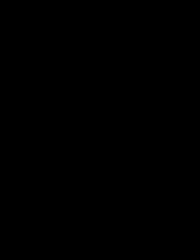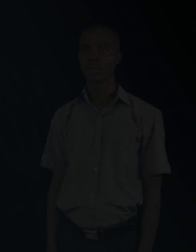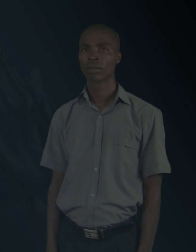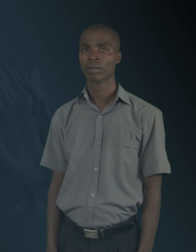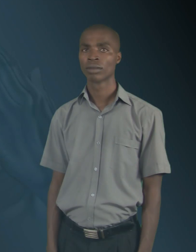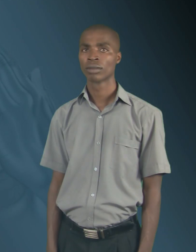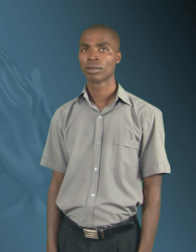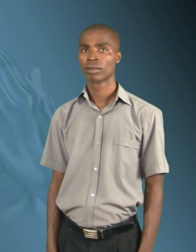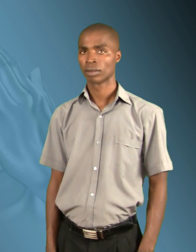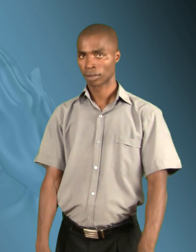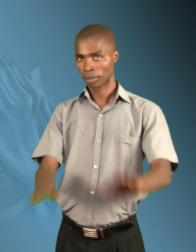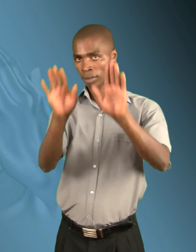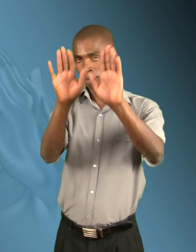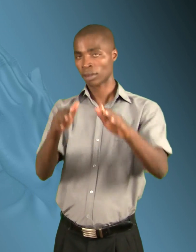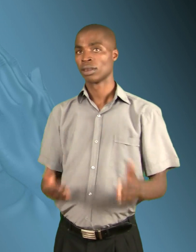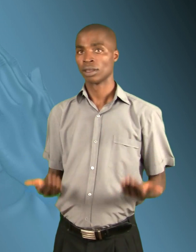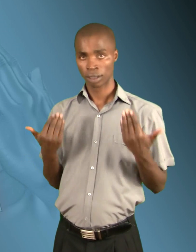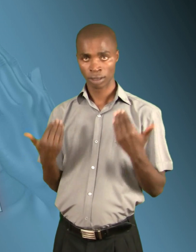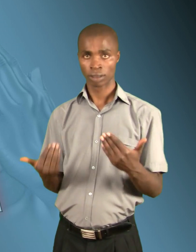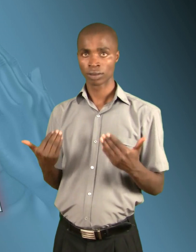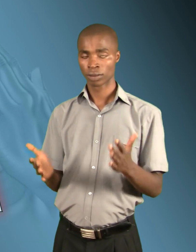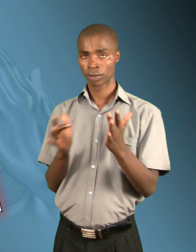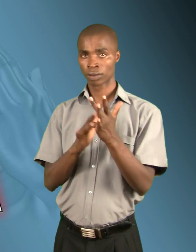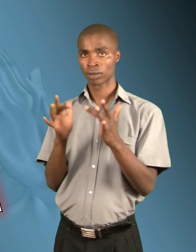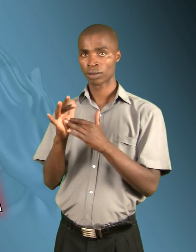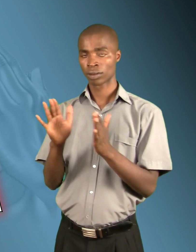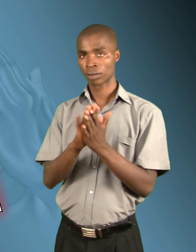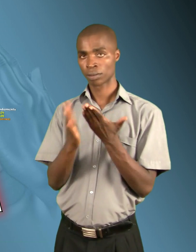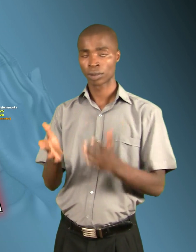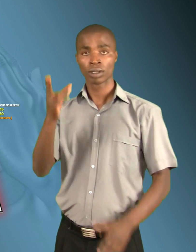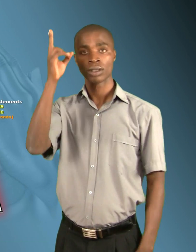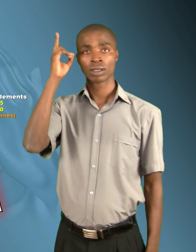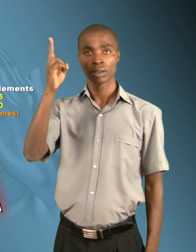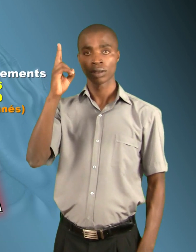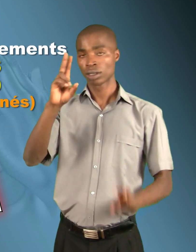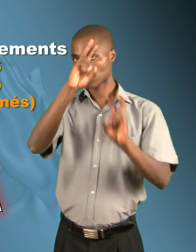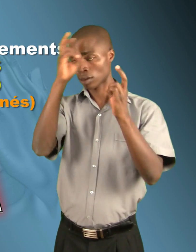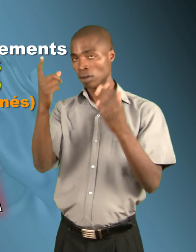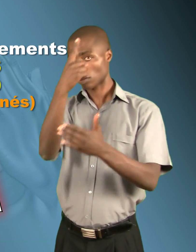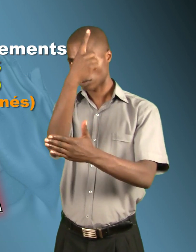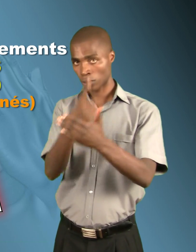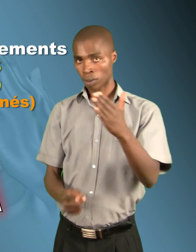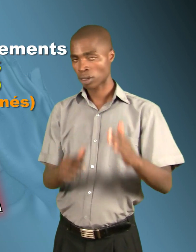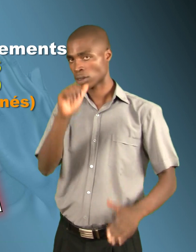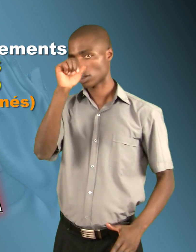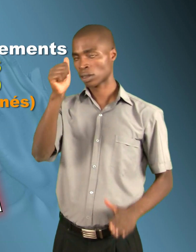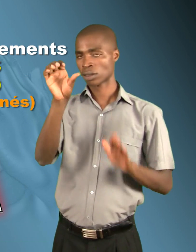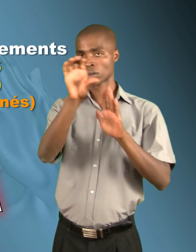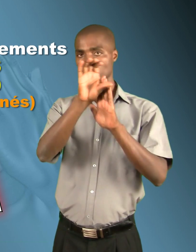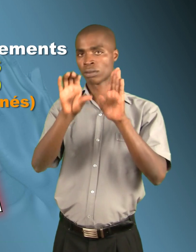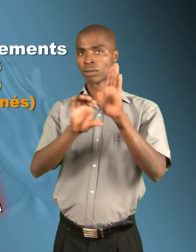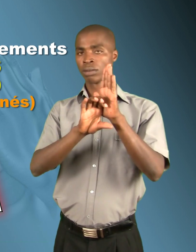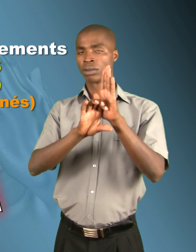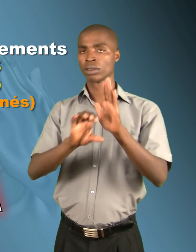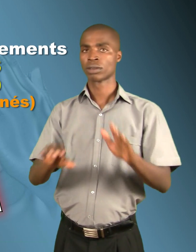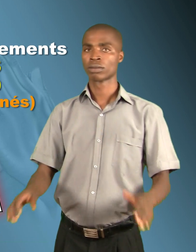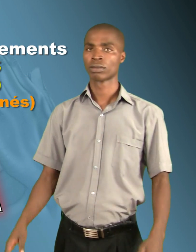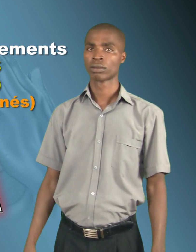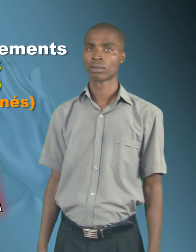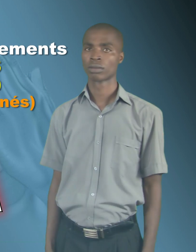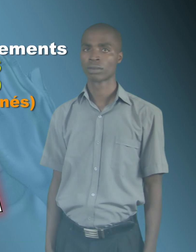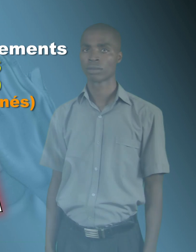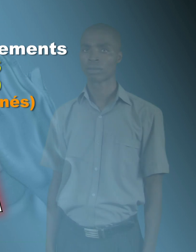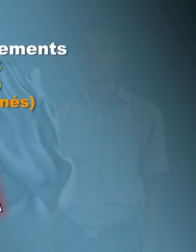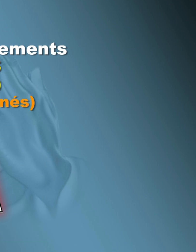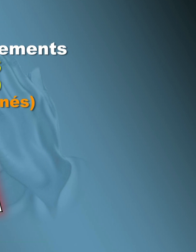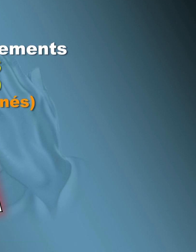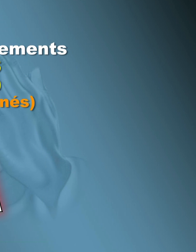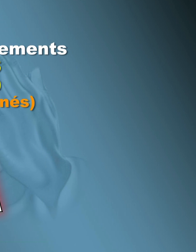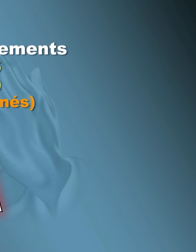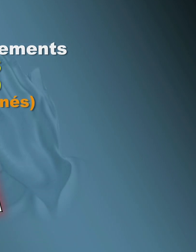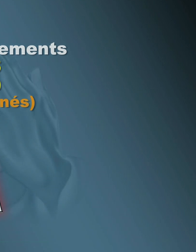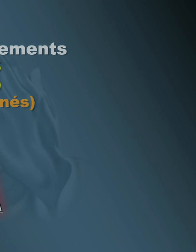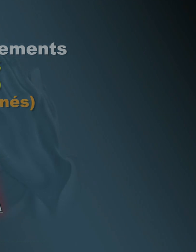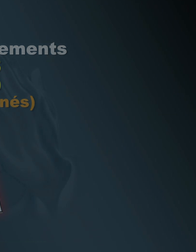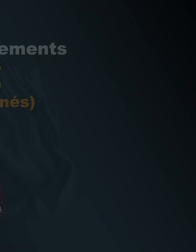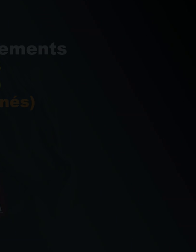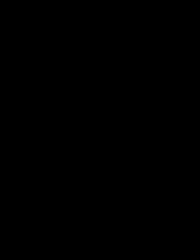The ten commandments